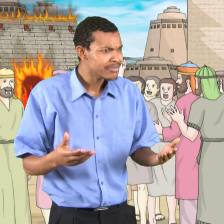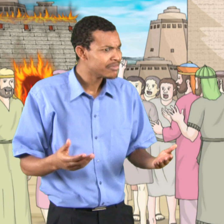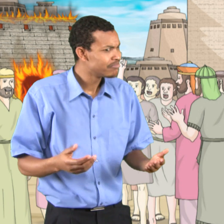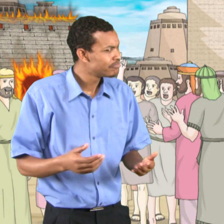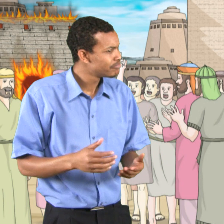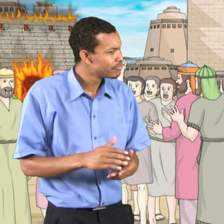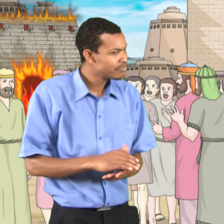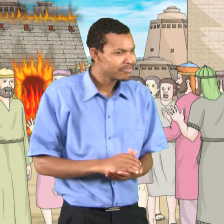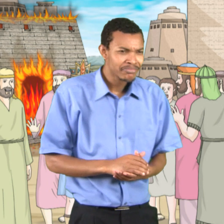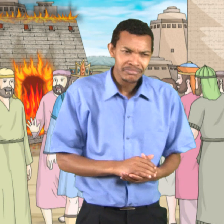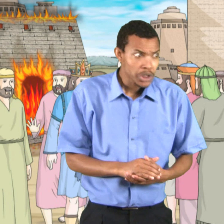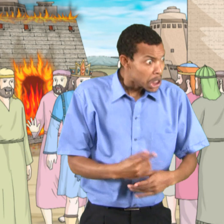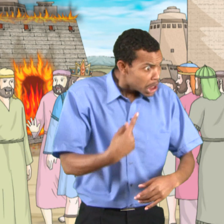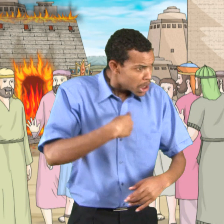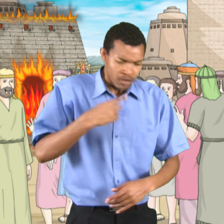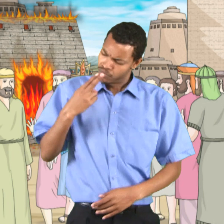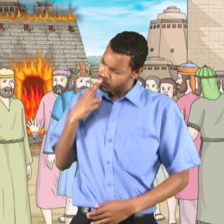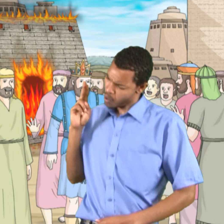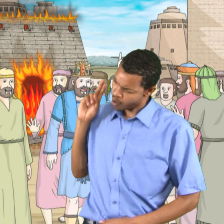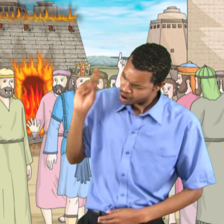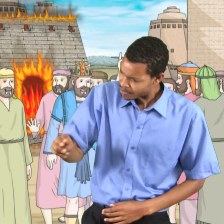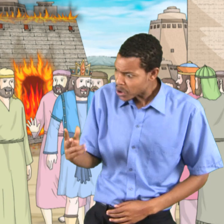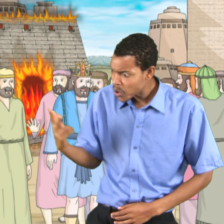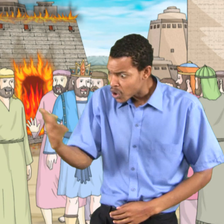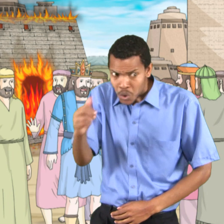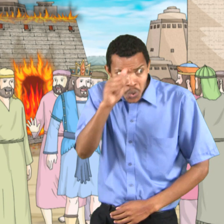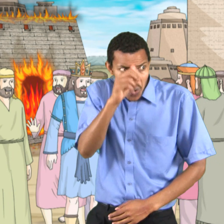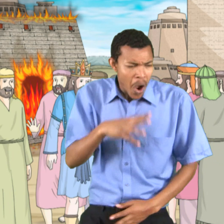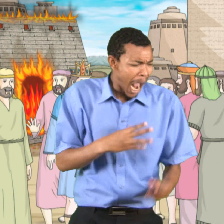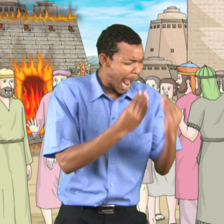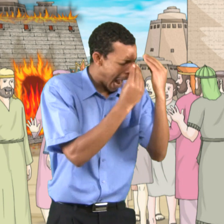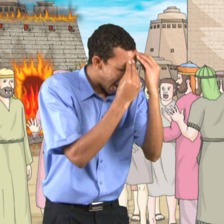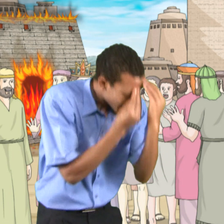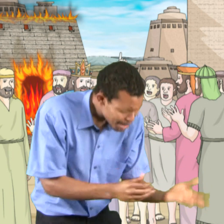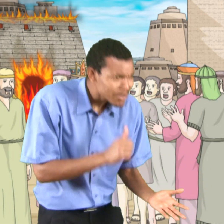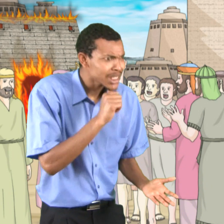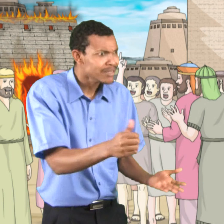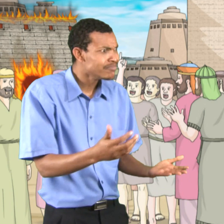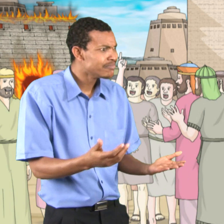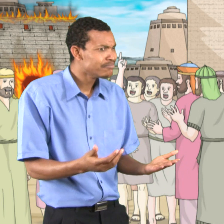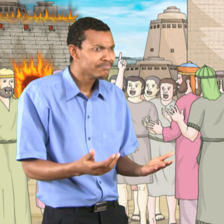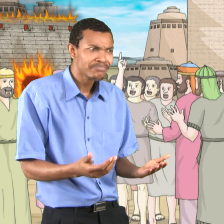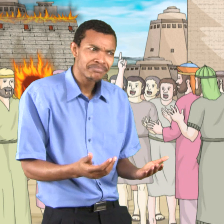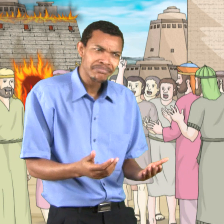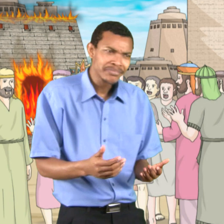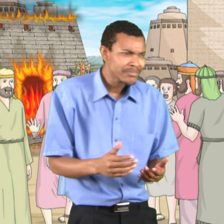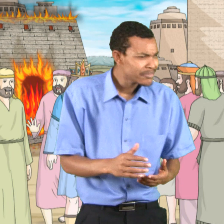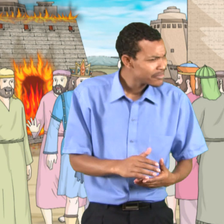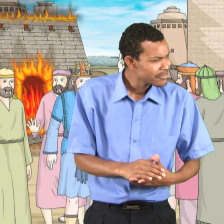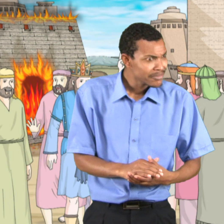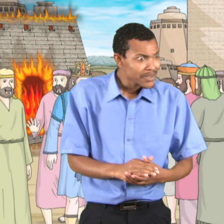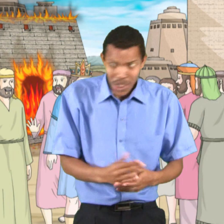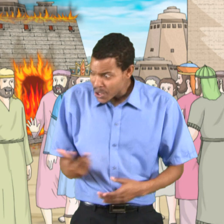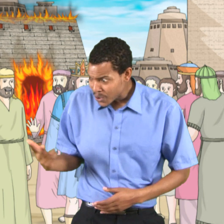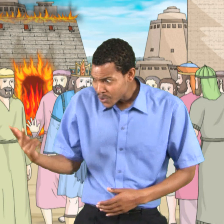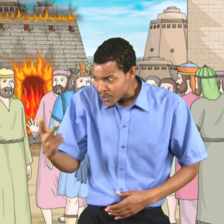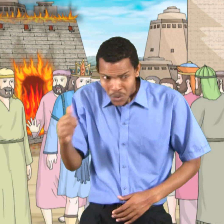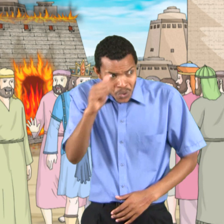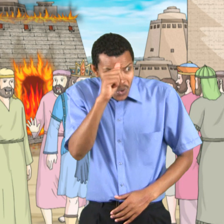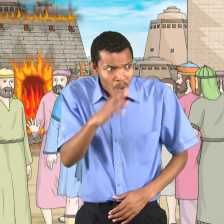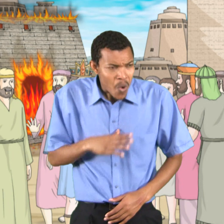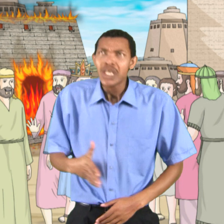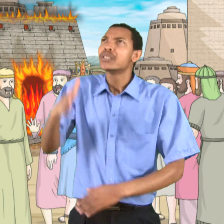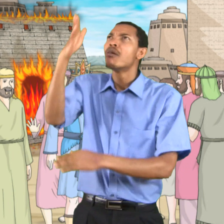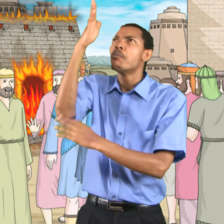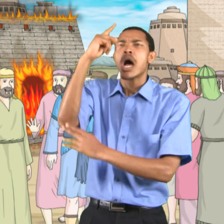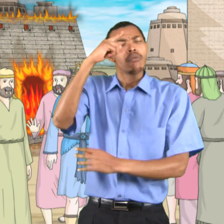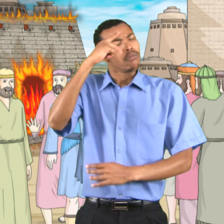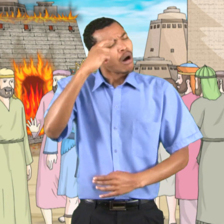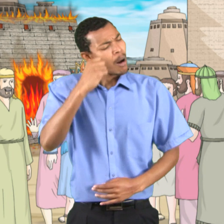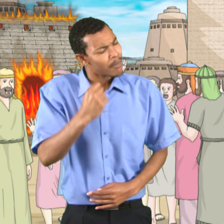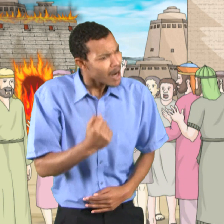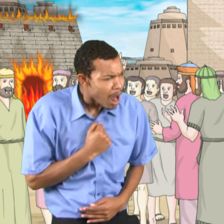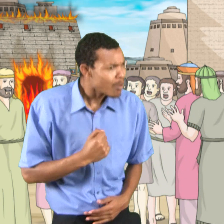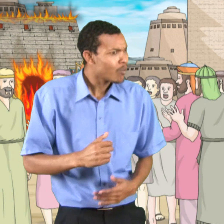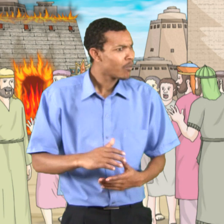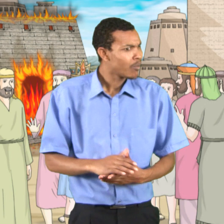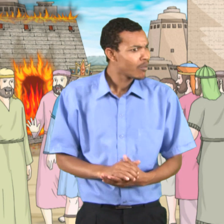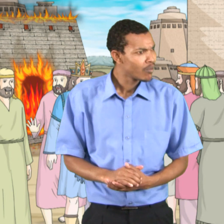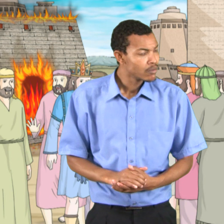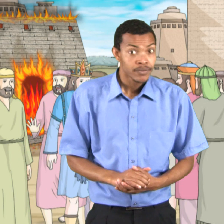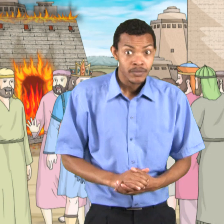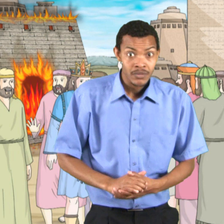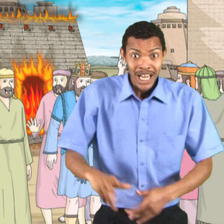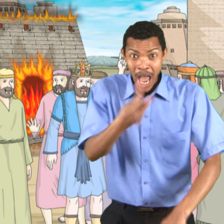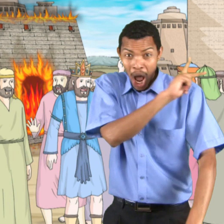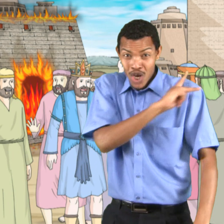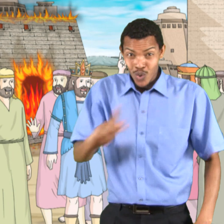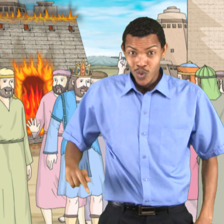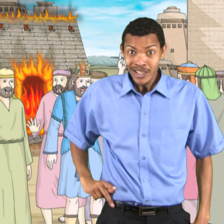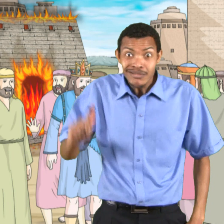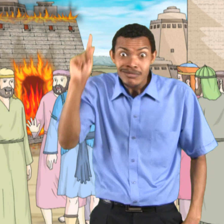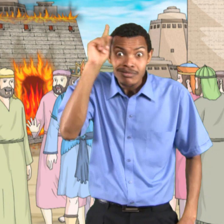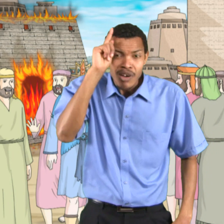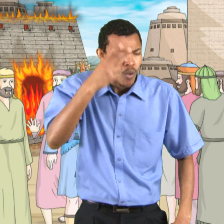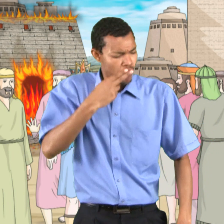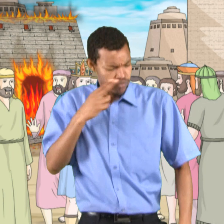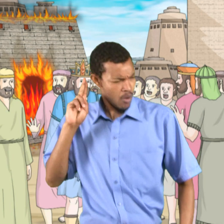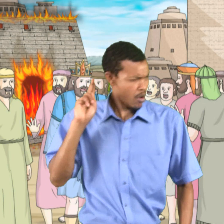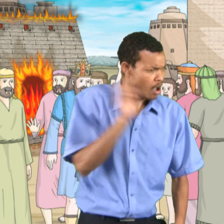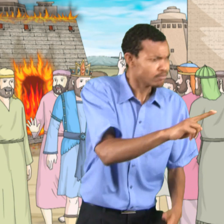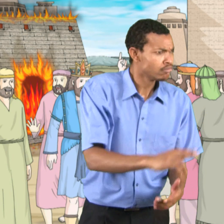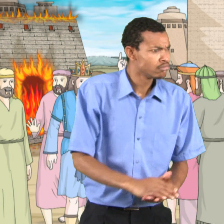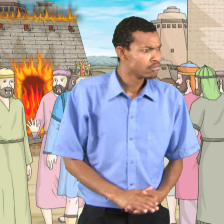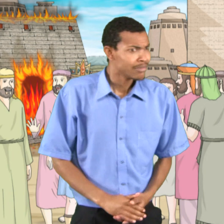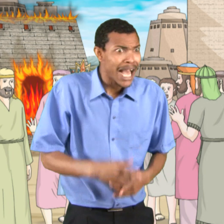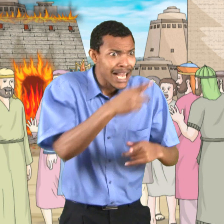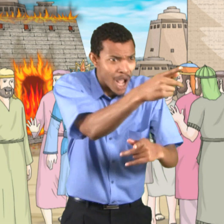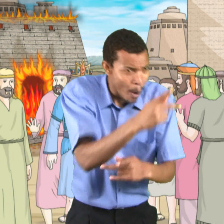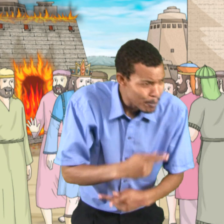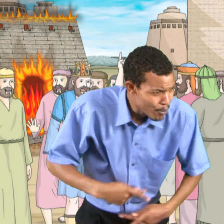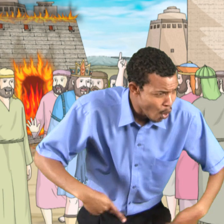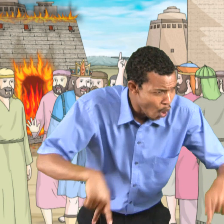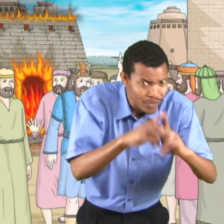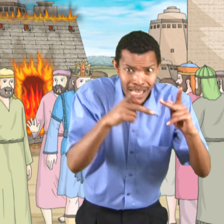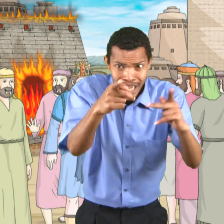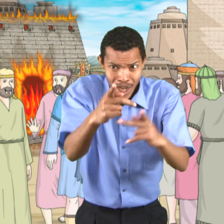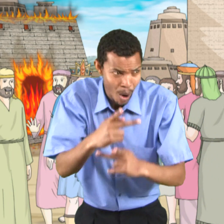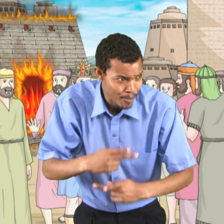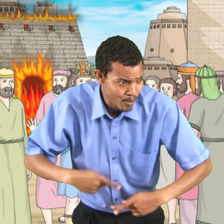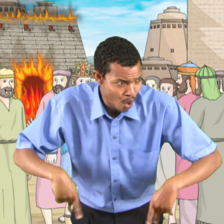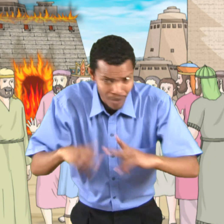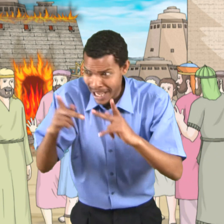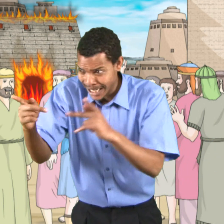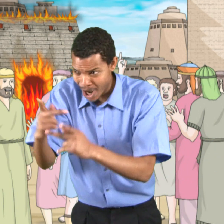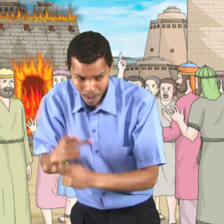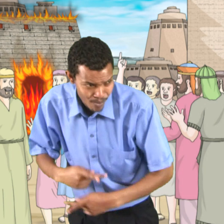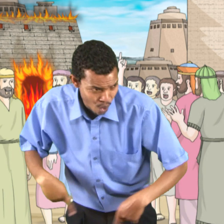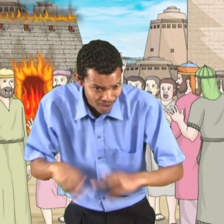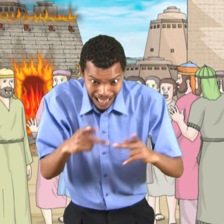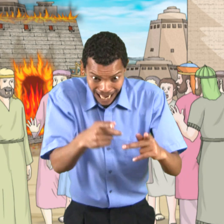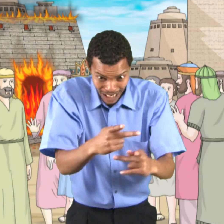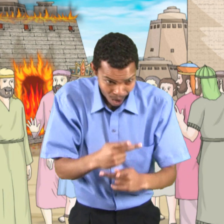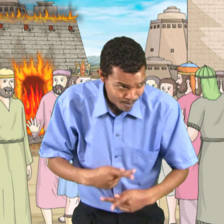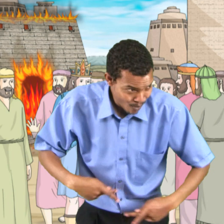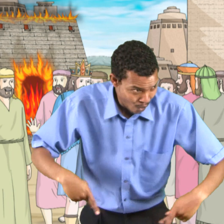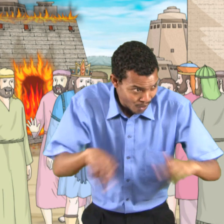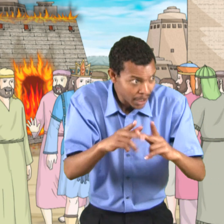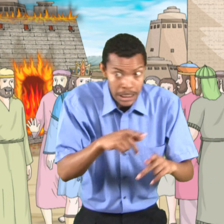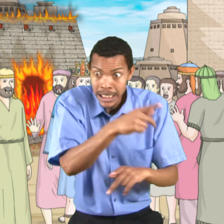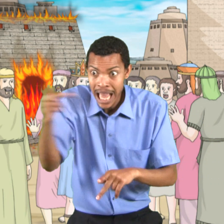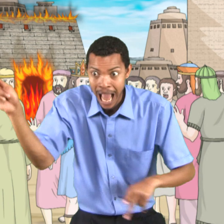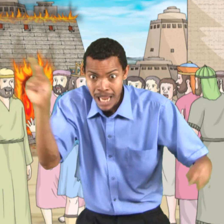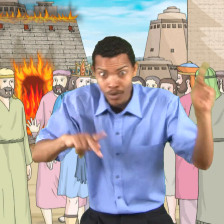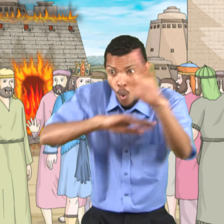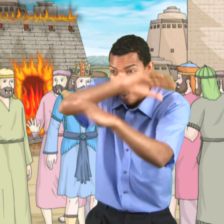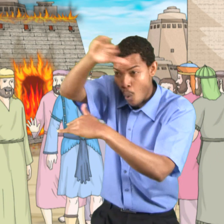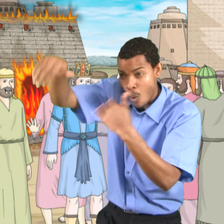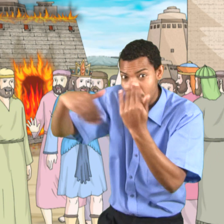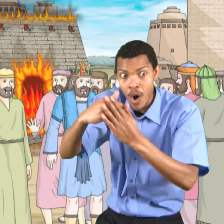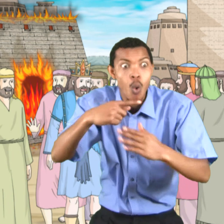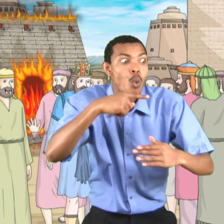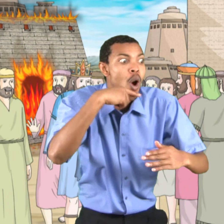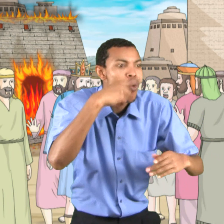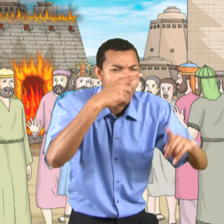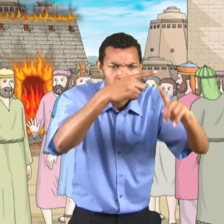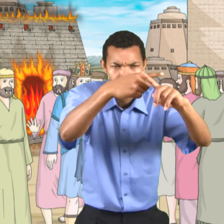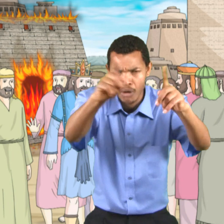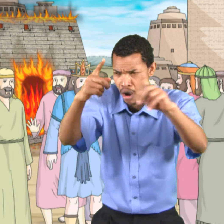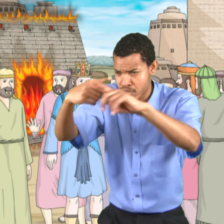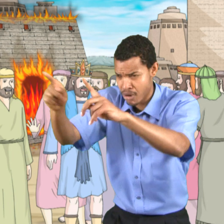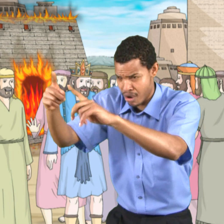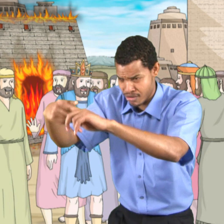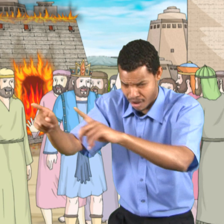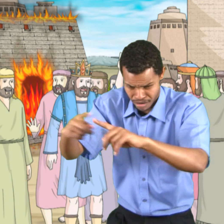They violated the king’s command and risked their lives rather than serve or worship any god except their own God.